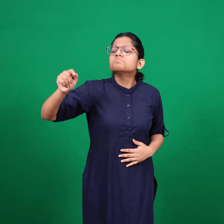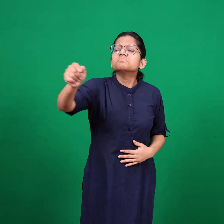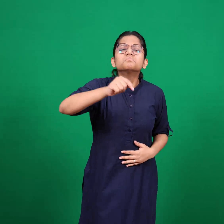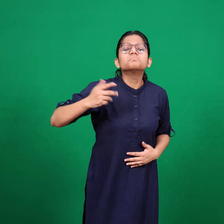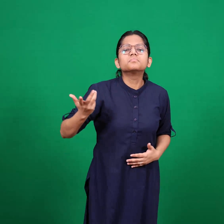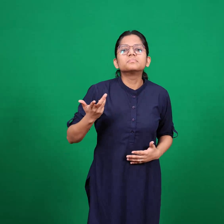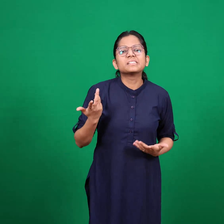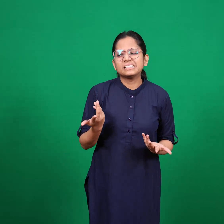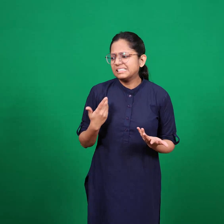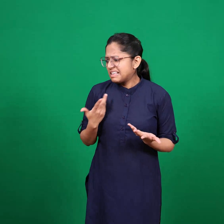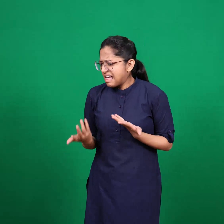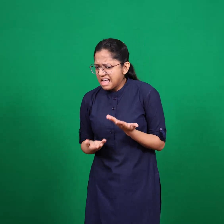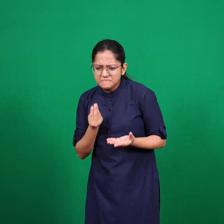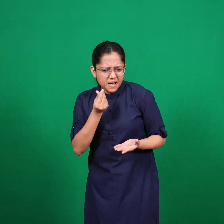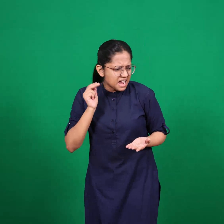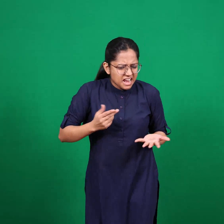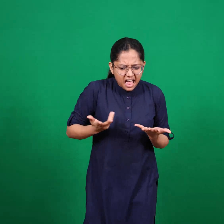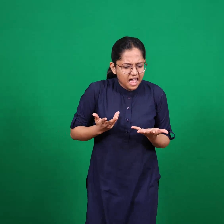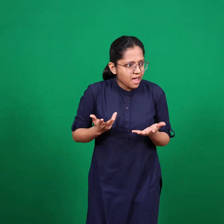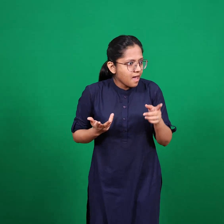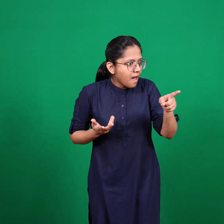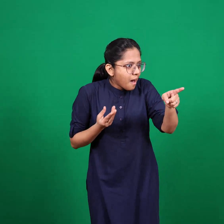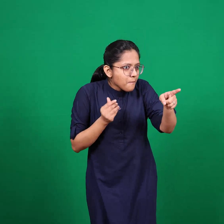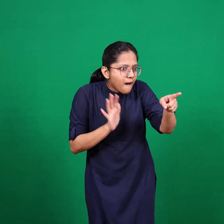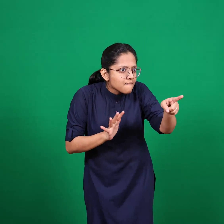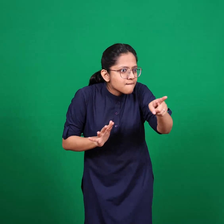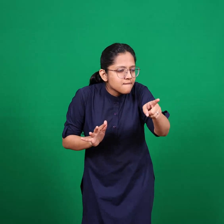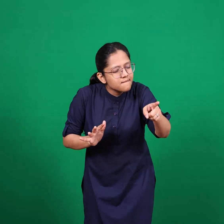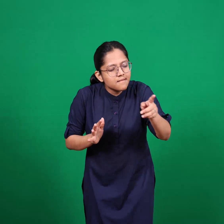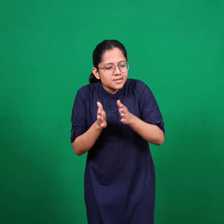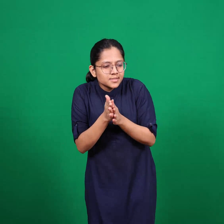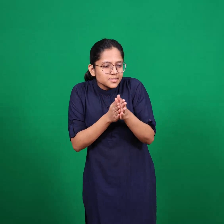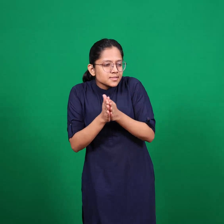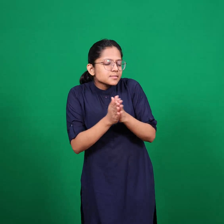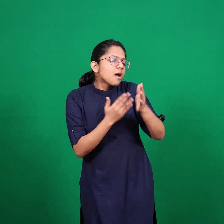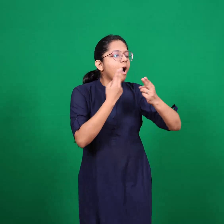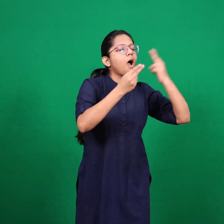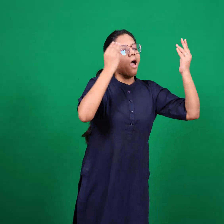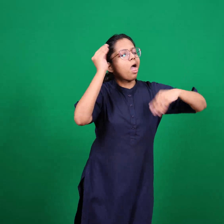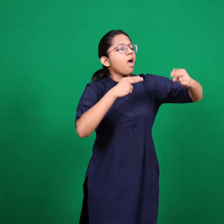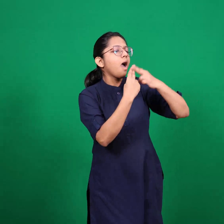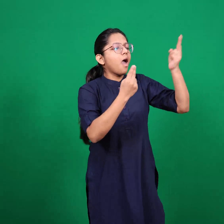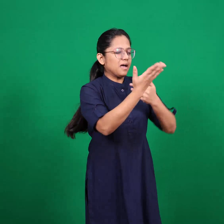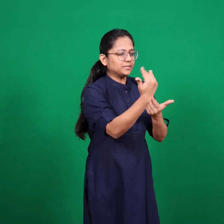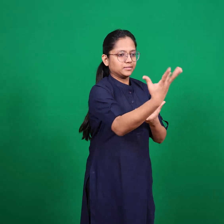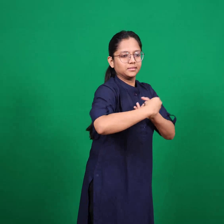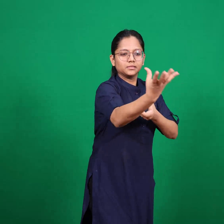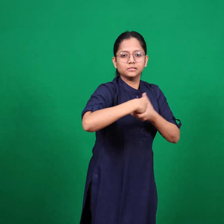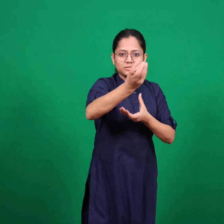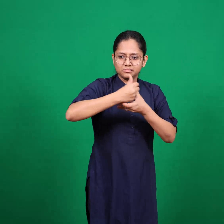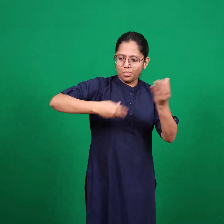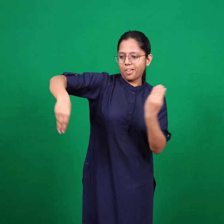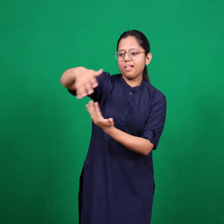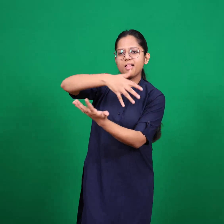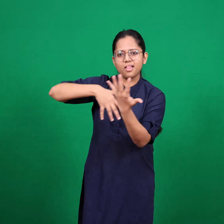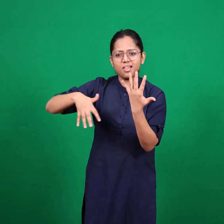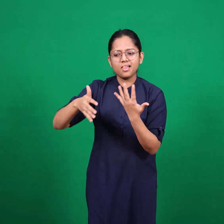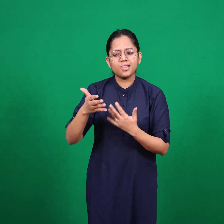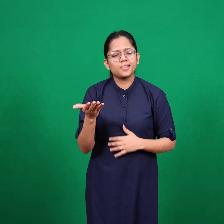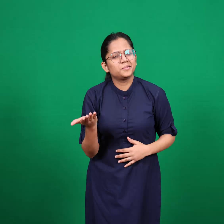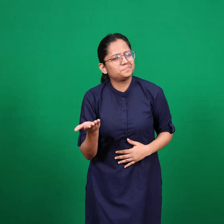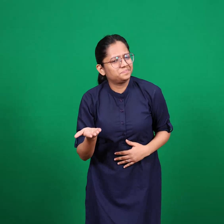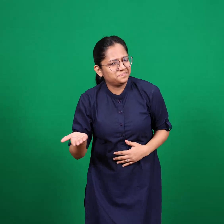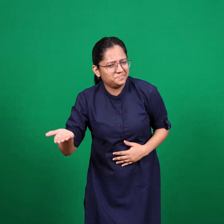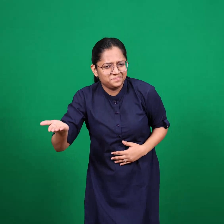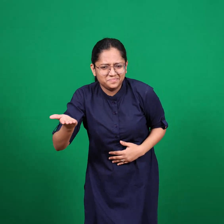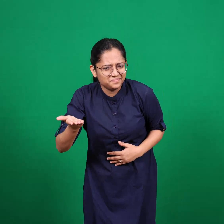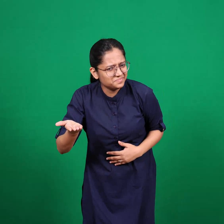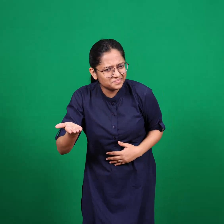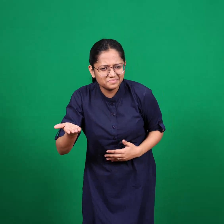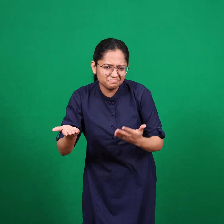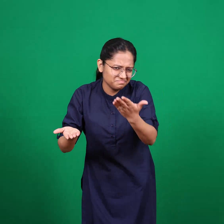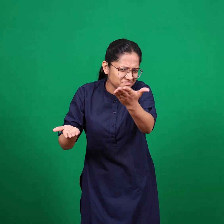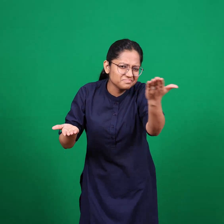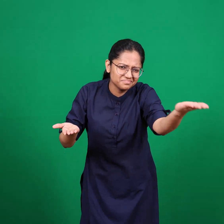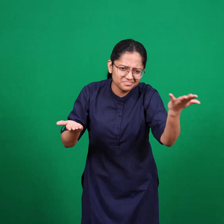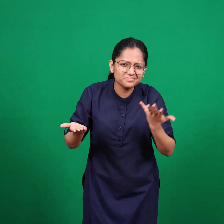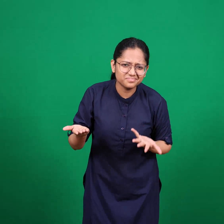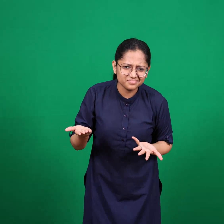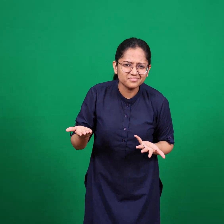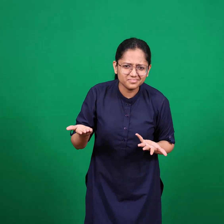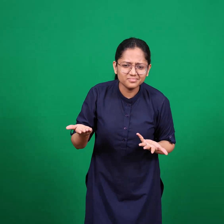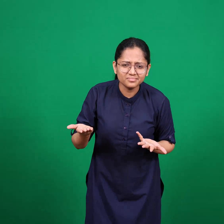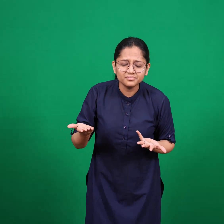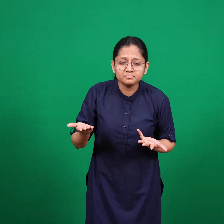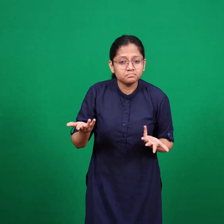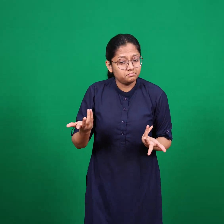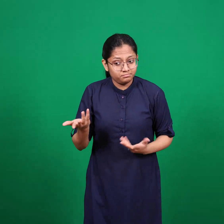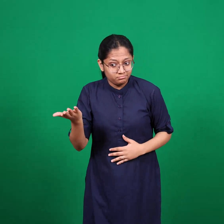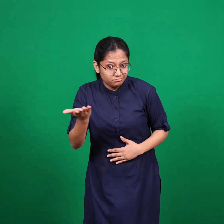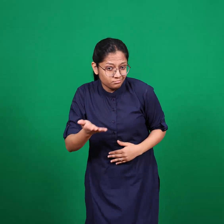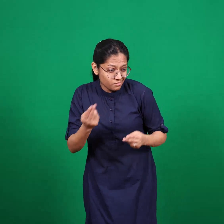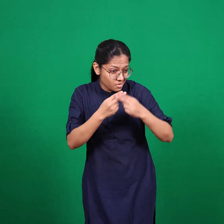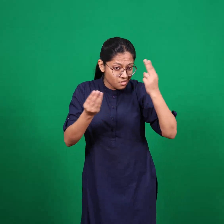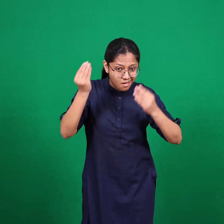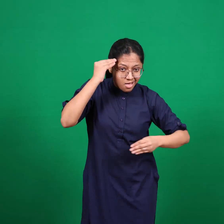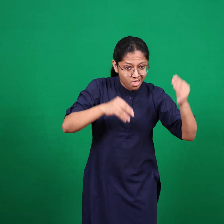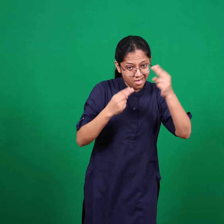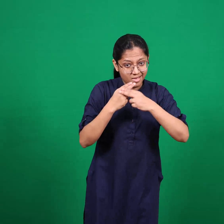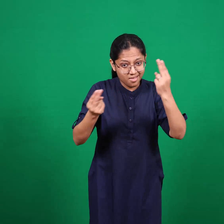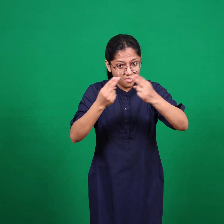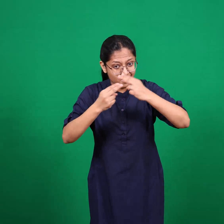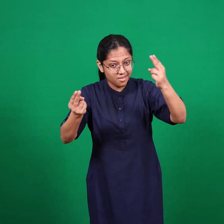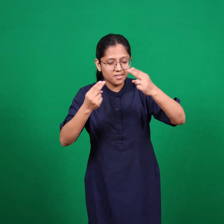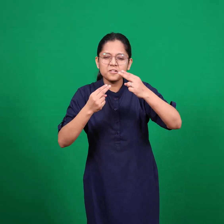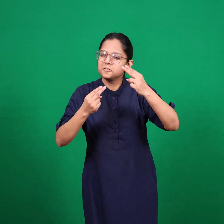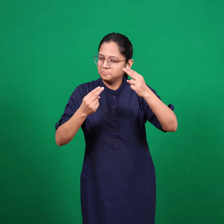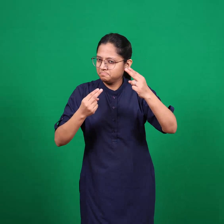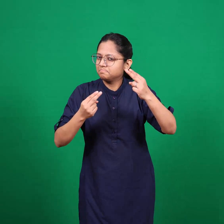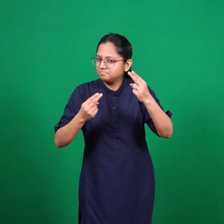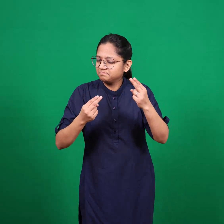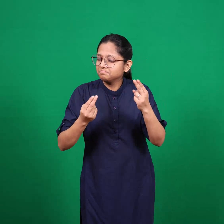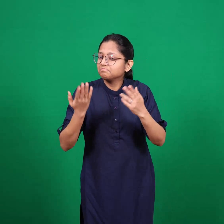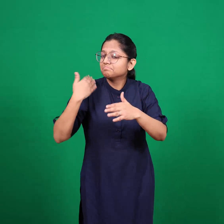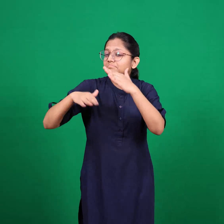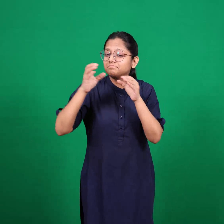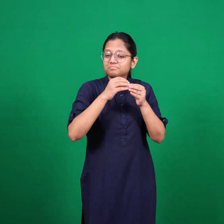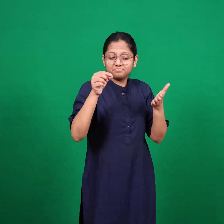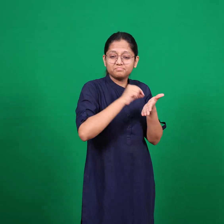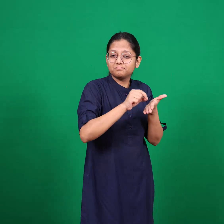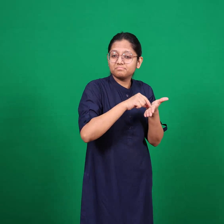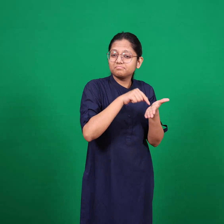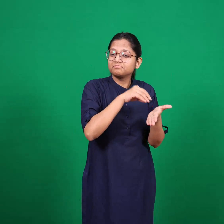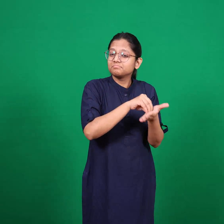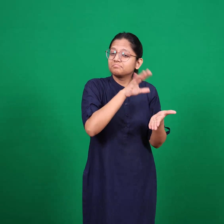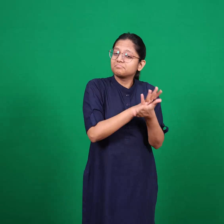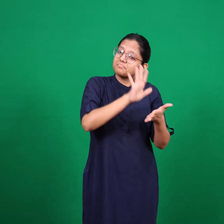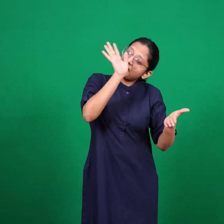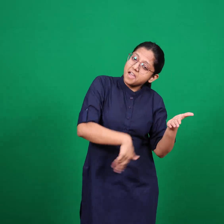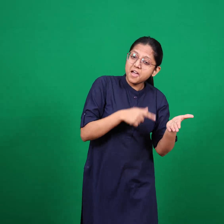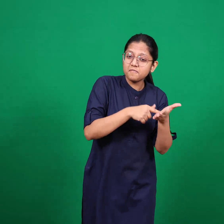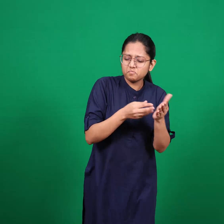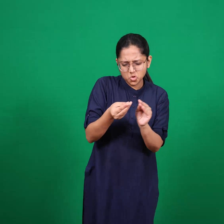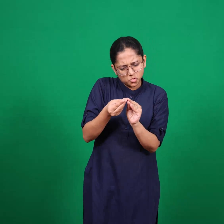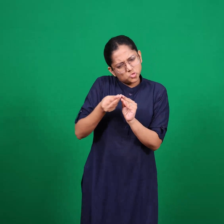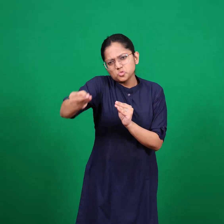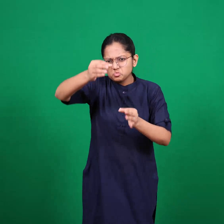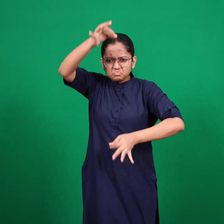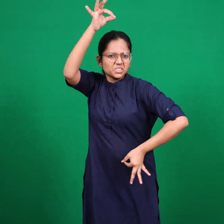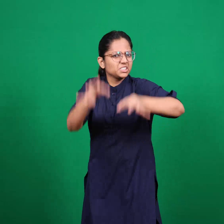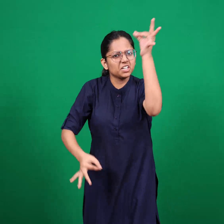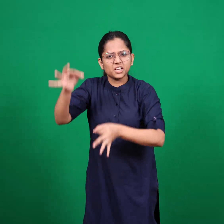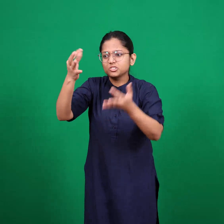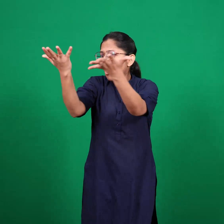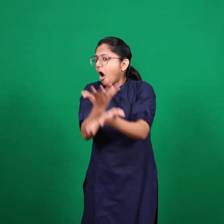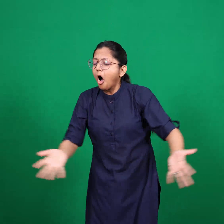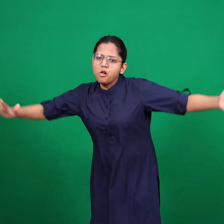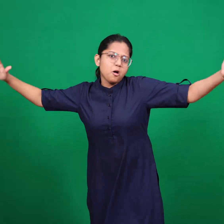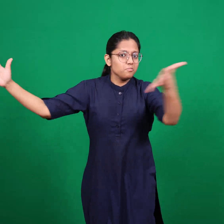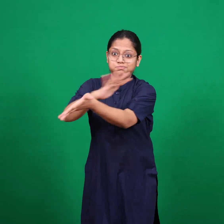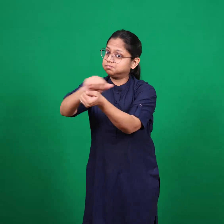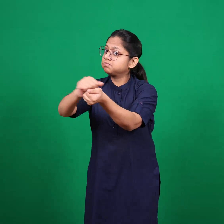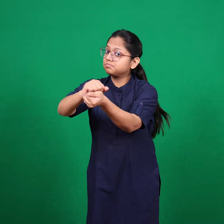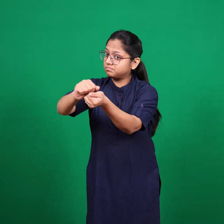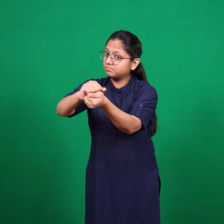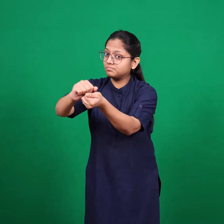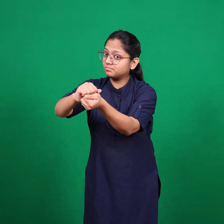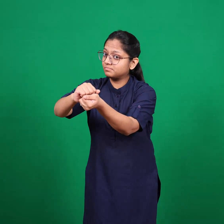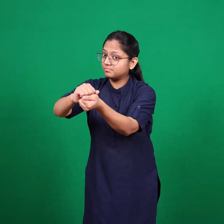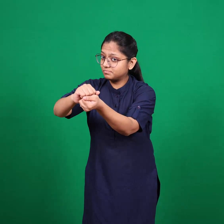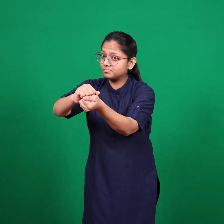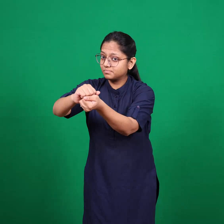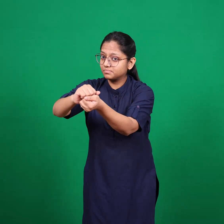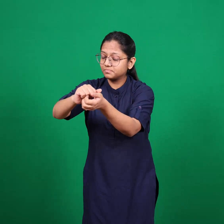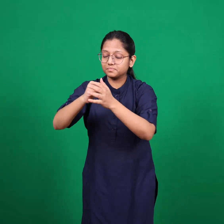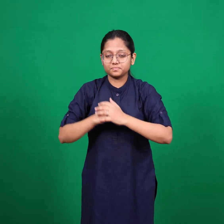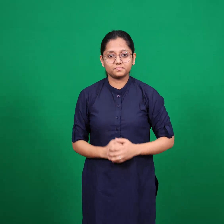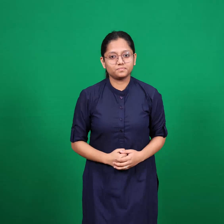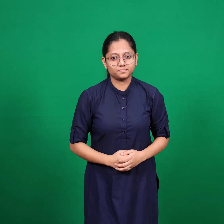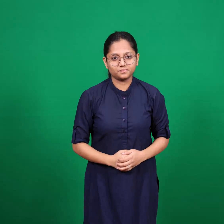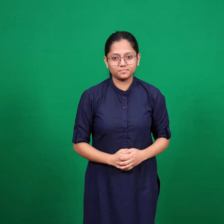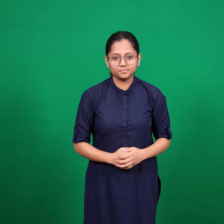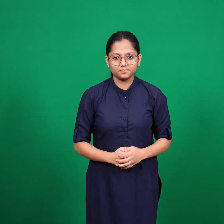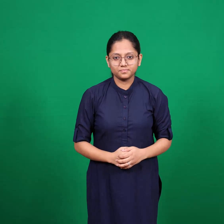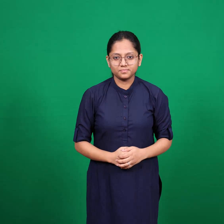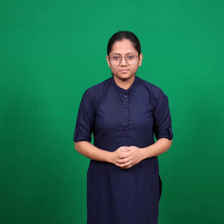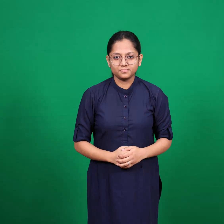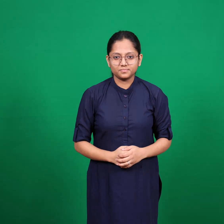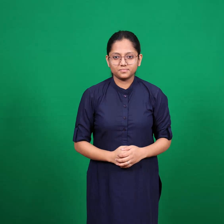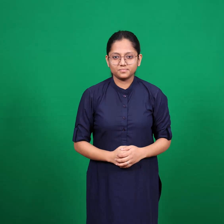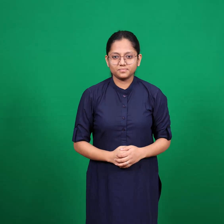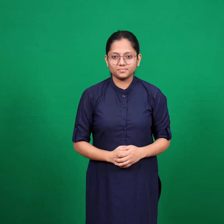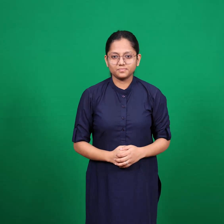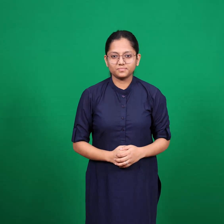The longstanding verdict against them remains in force, and their destruction does not sleep.